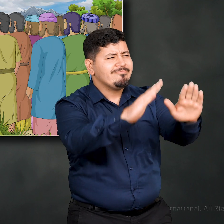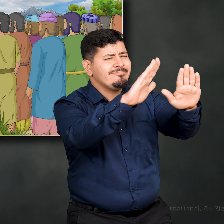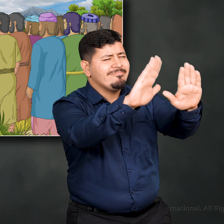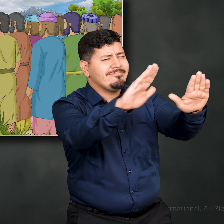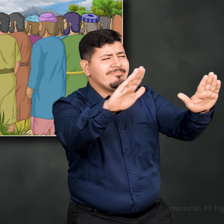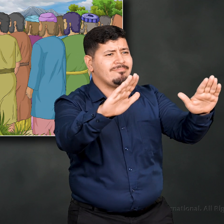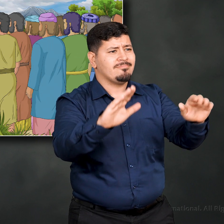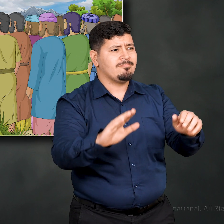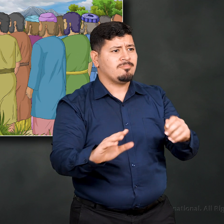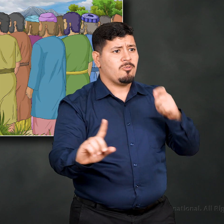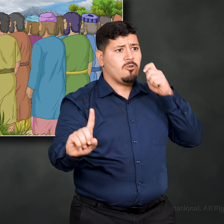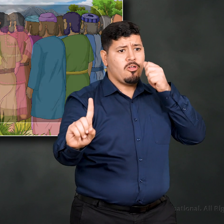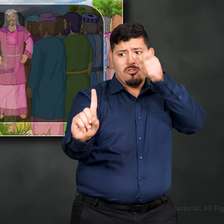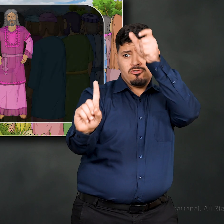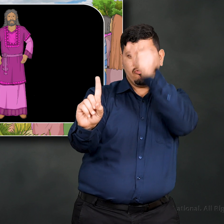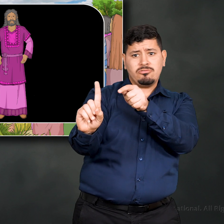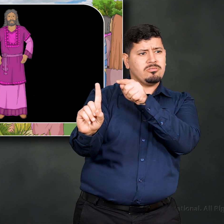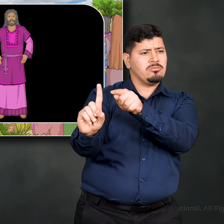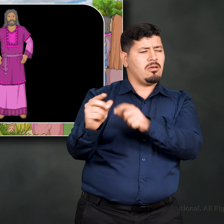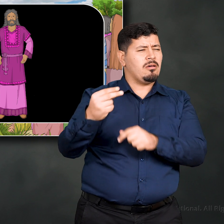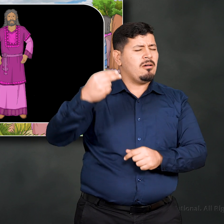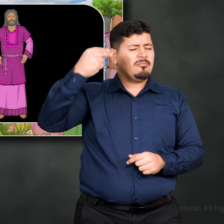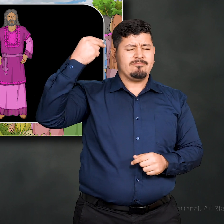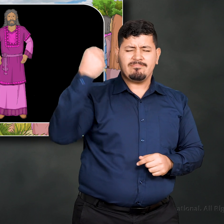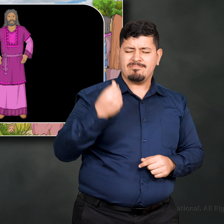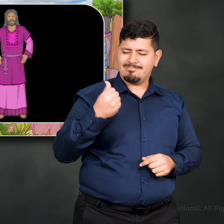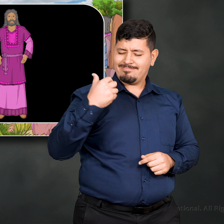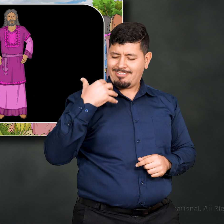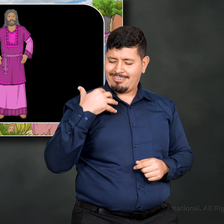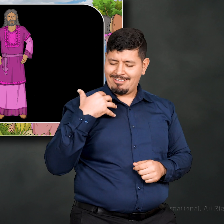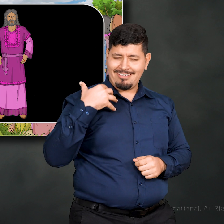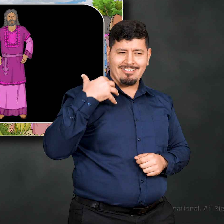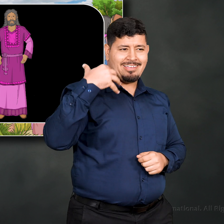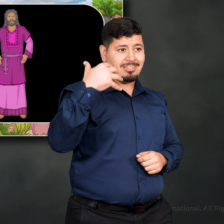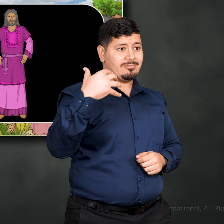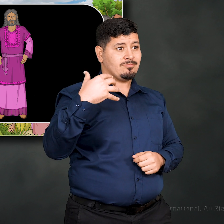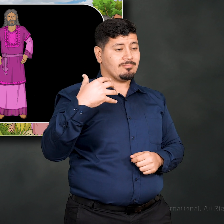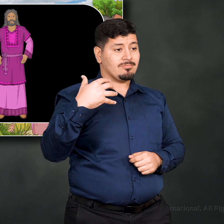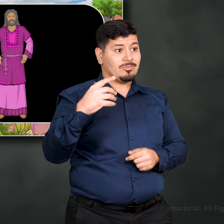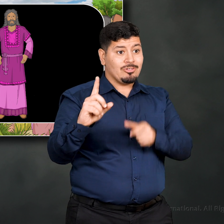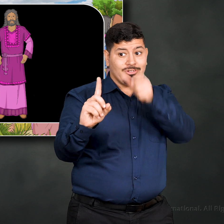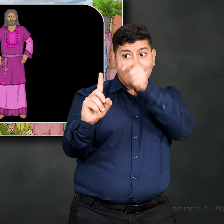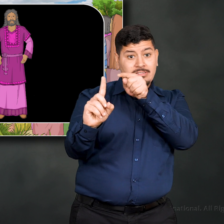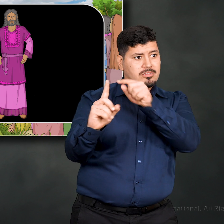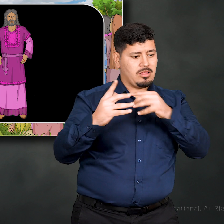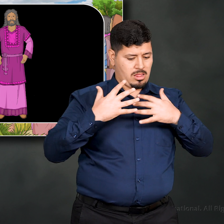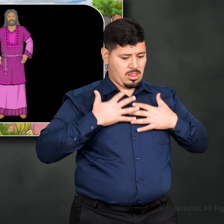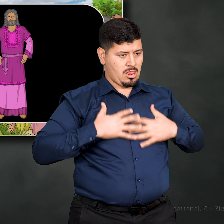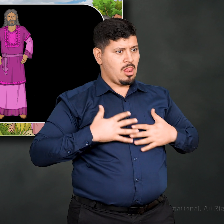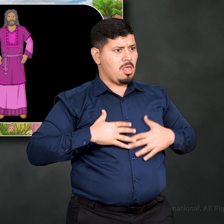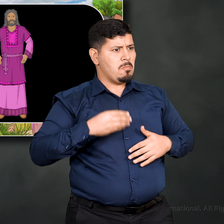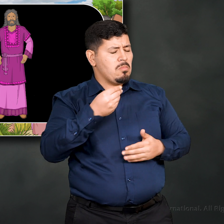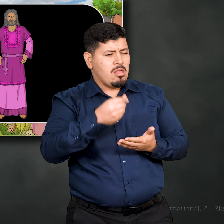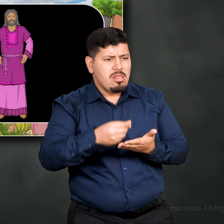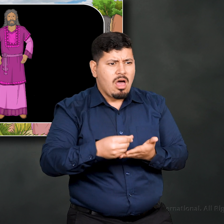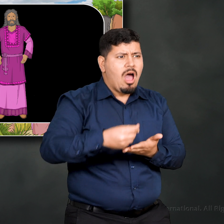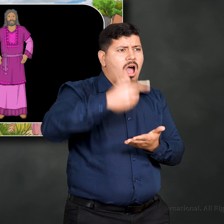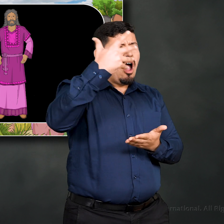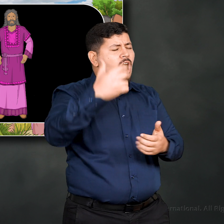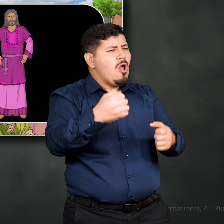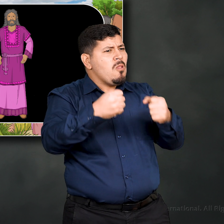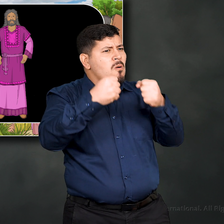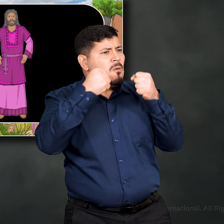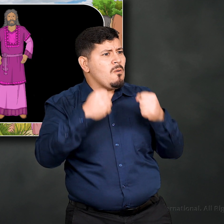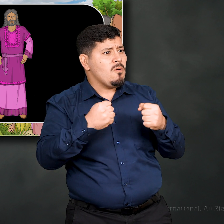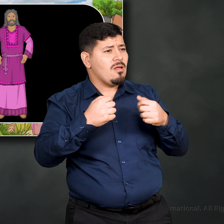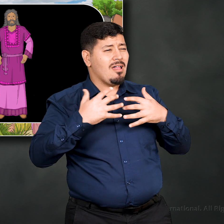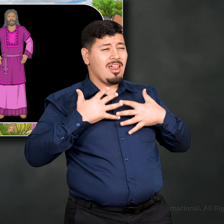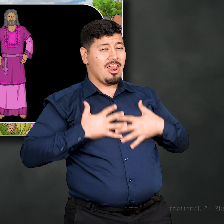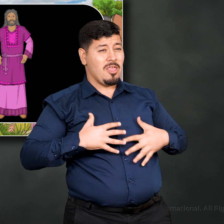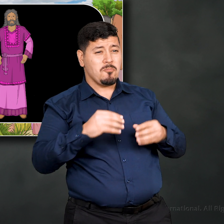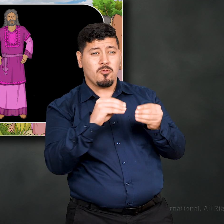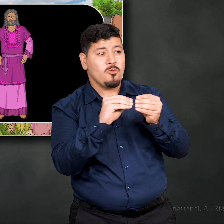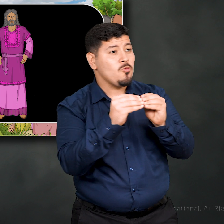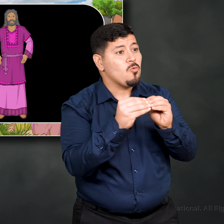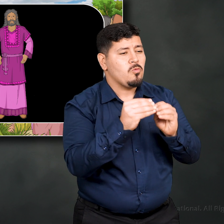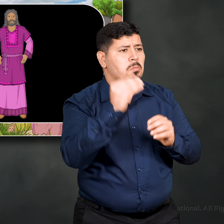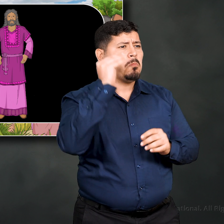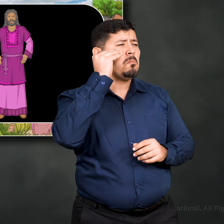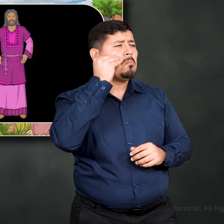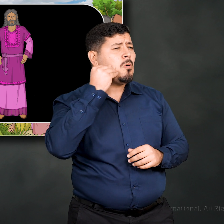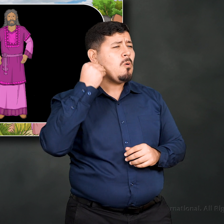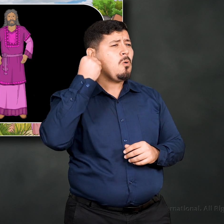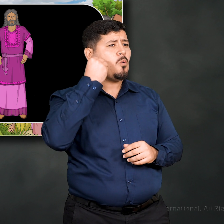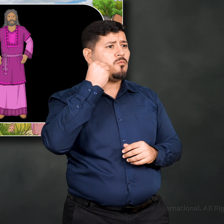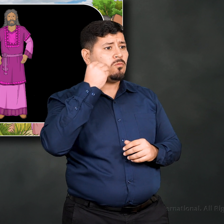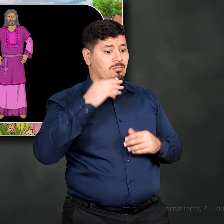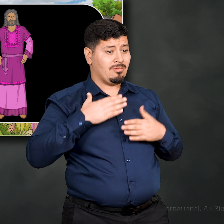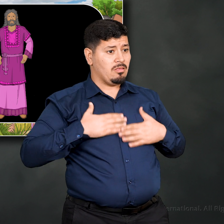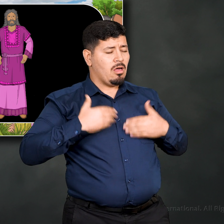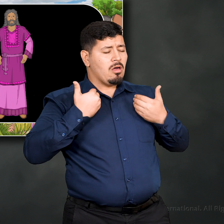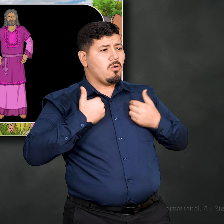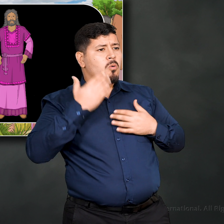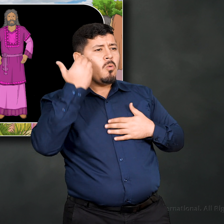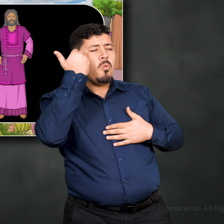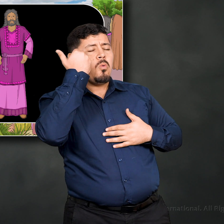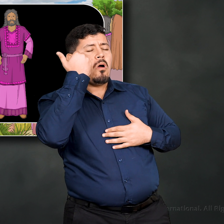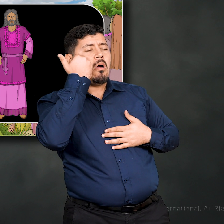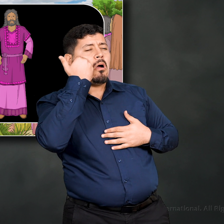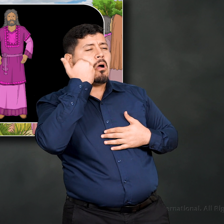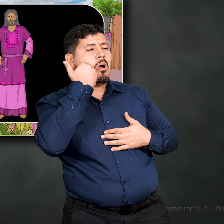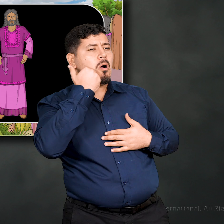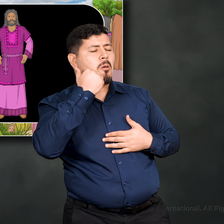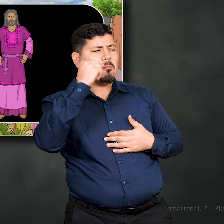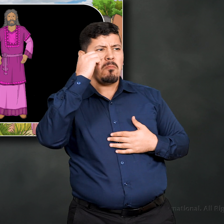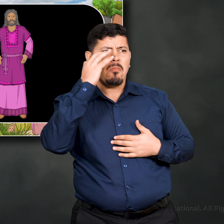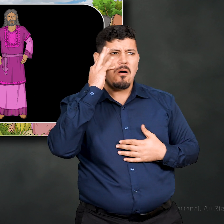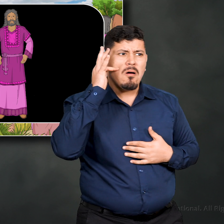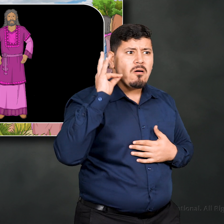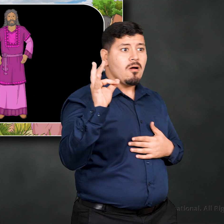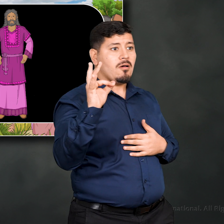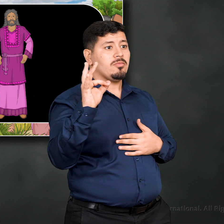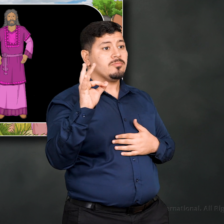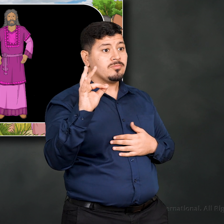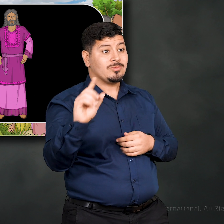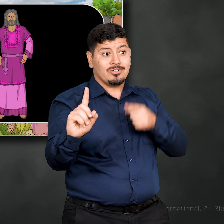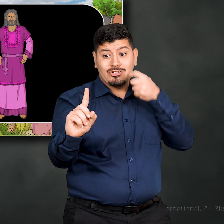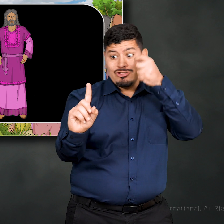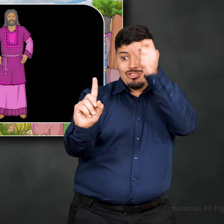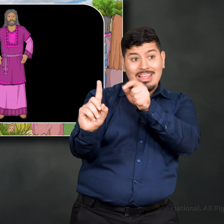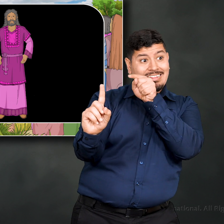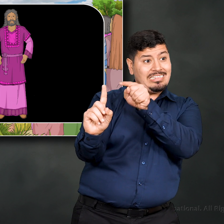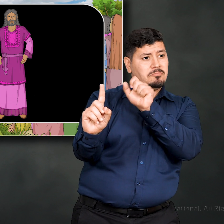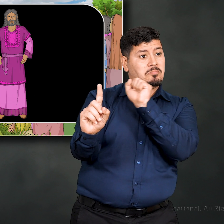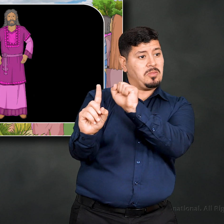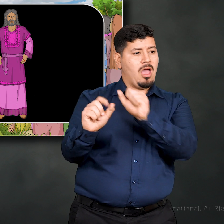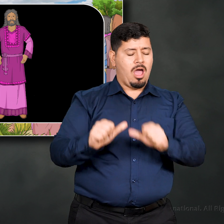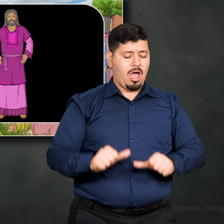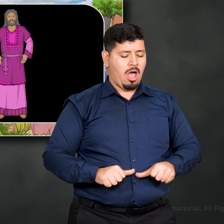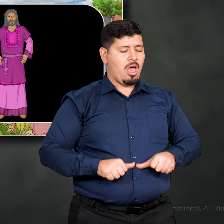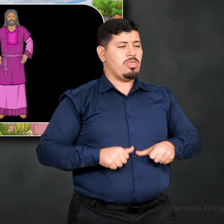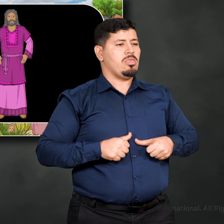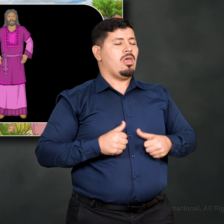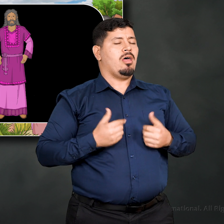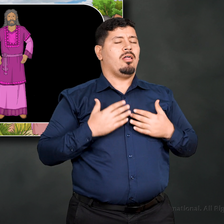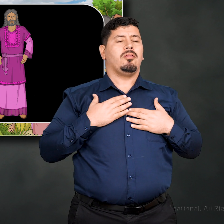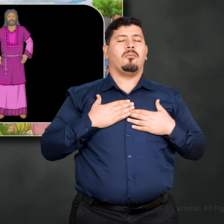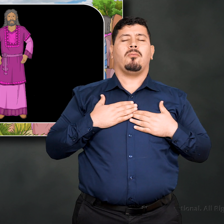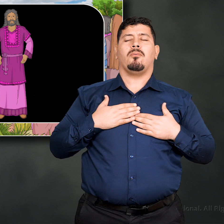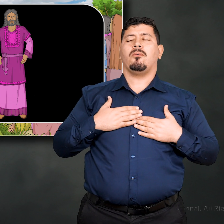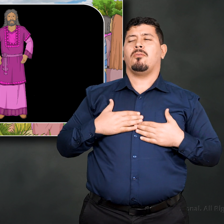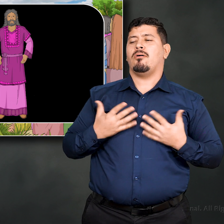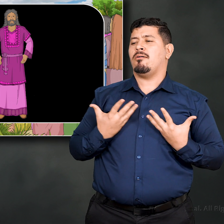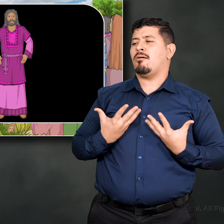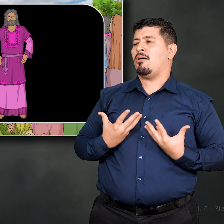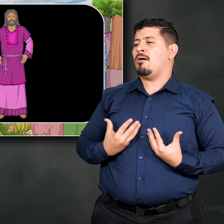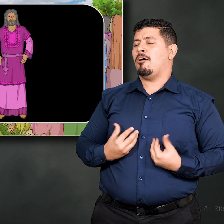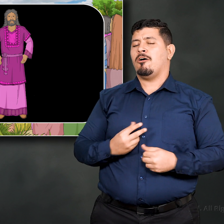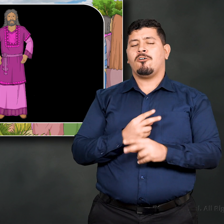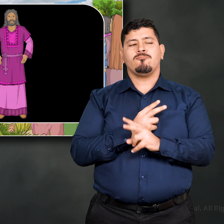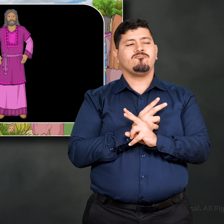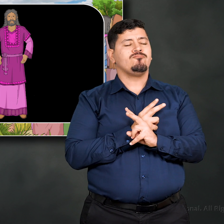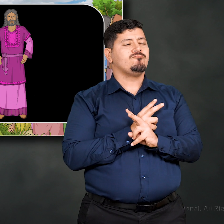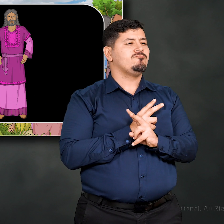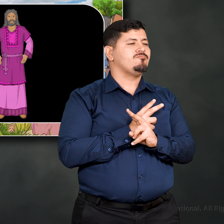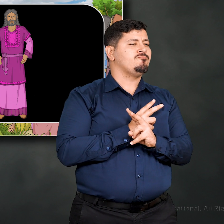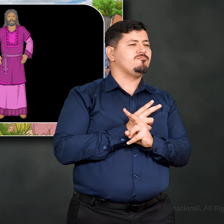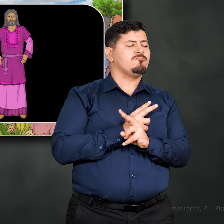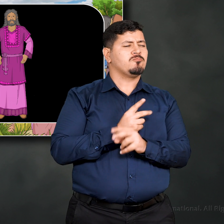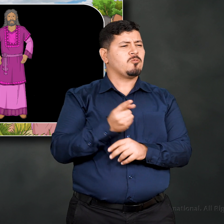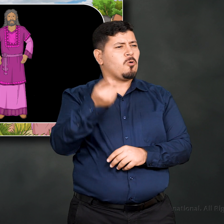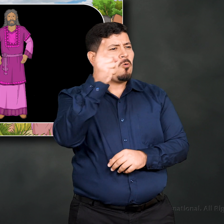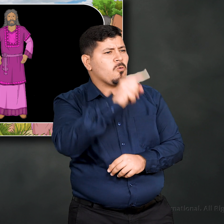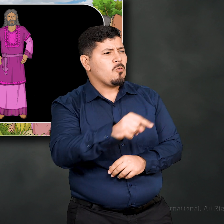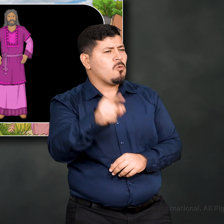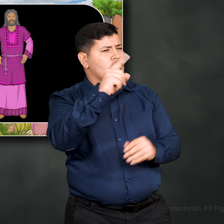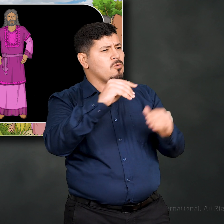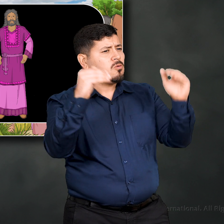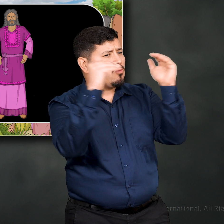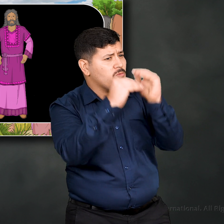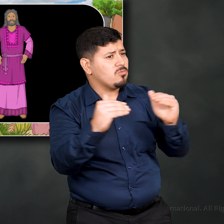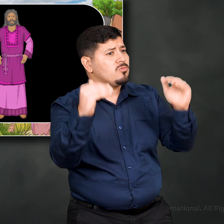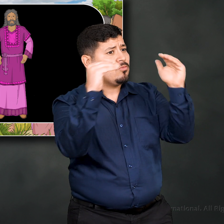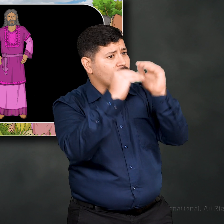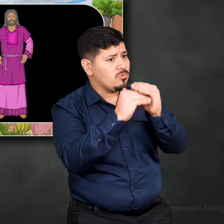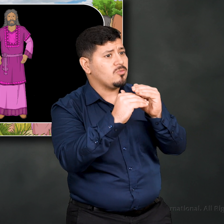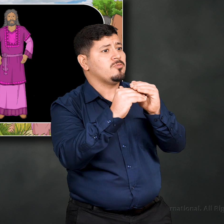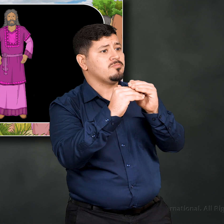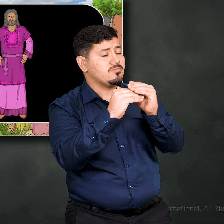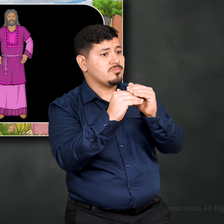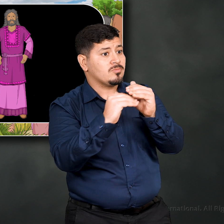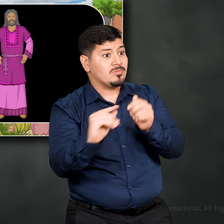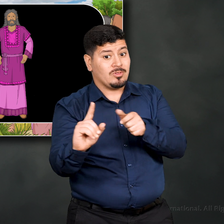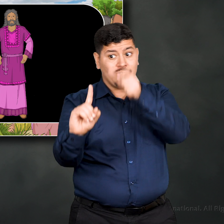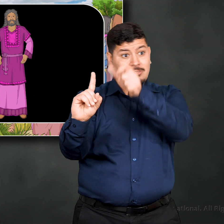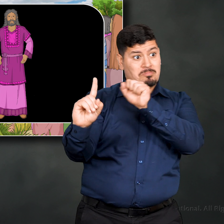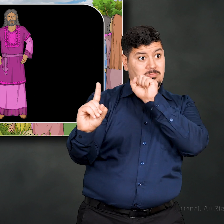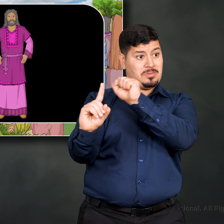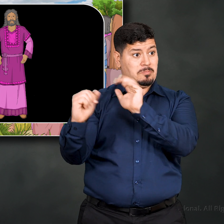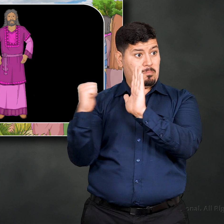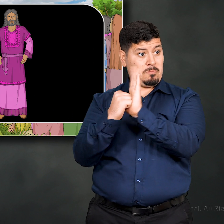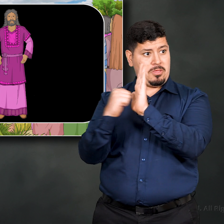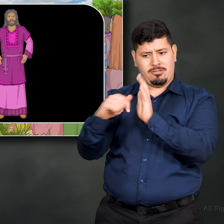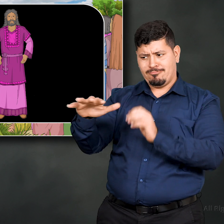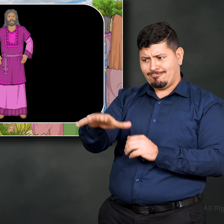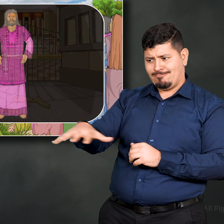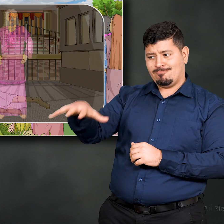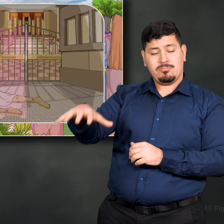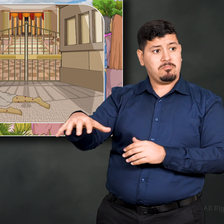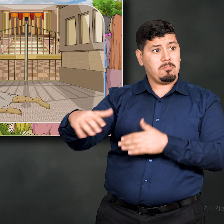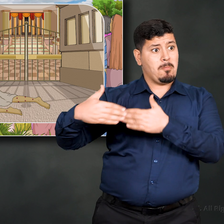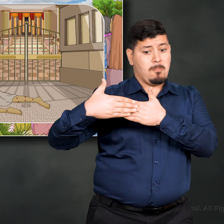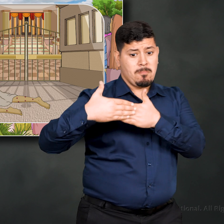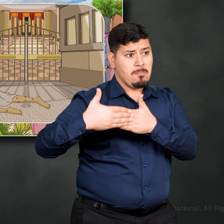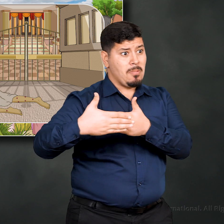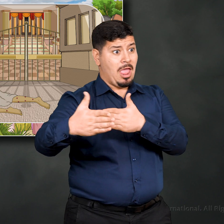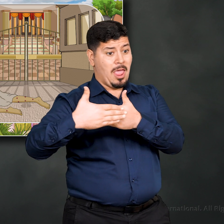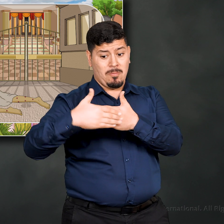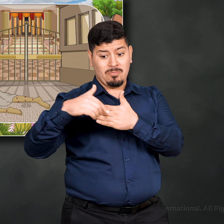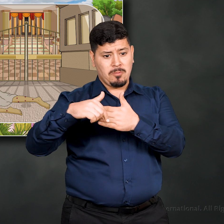Now there was a rich man dressed in purple and fine linen, who lived each day in joyous splendor.